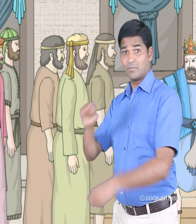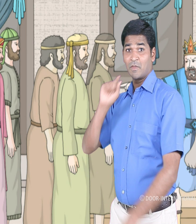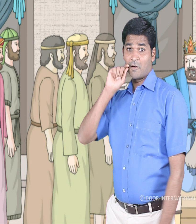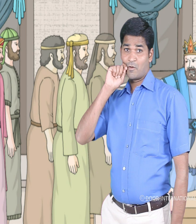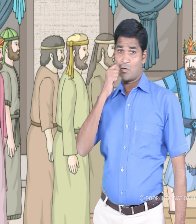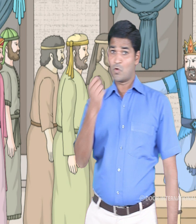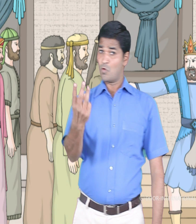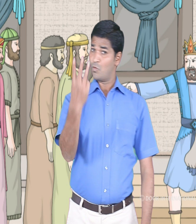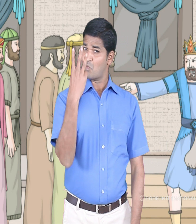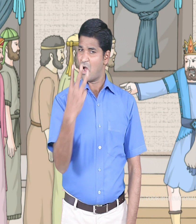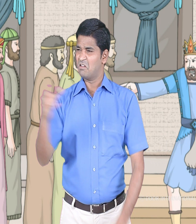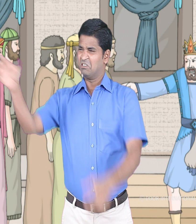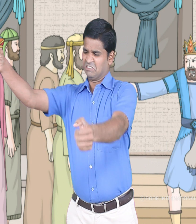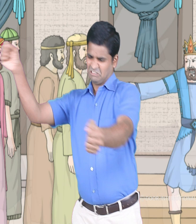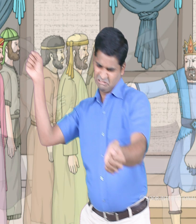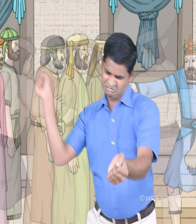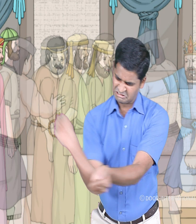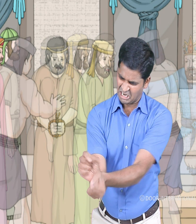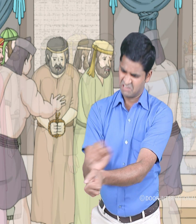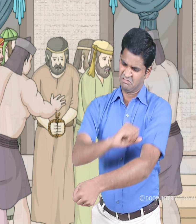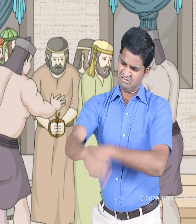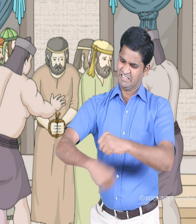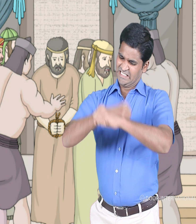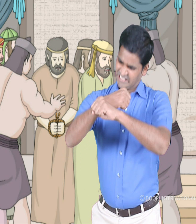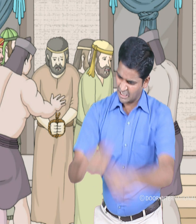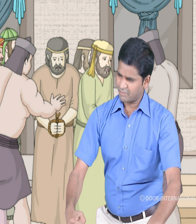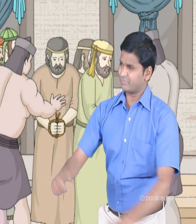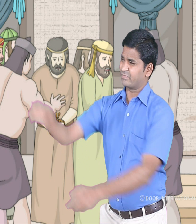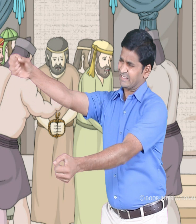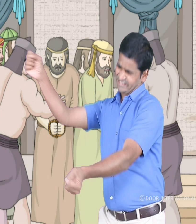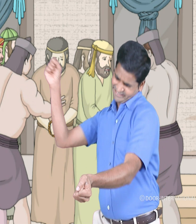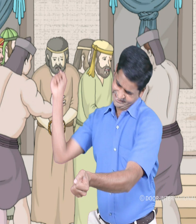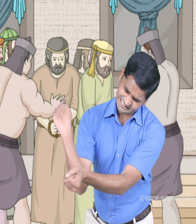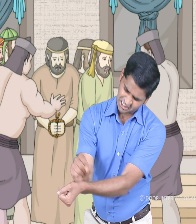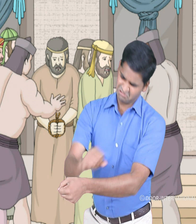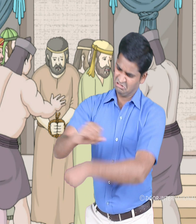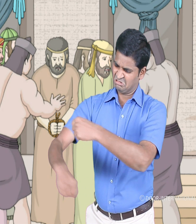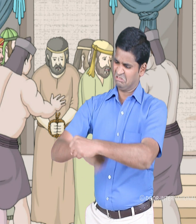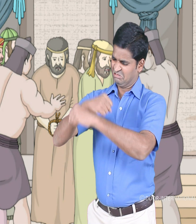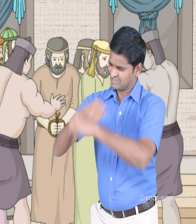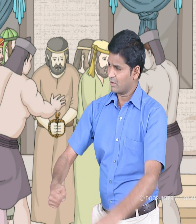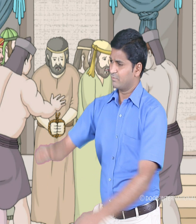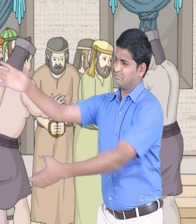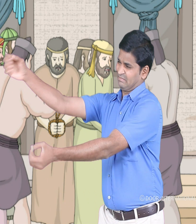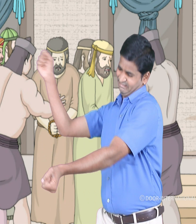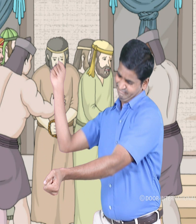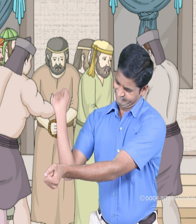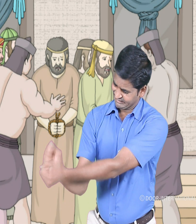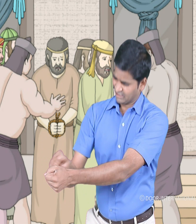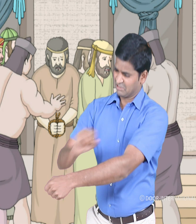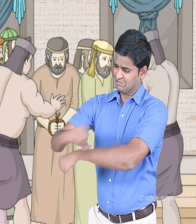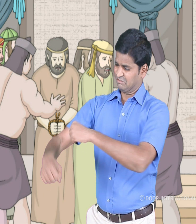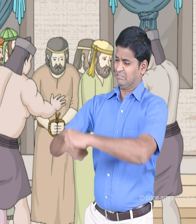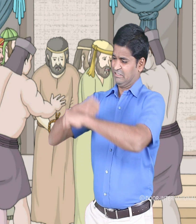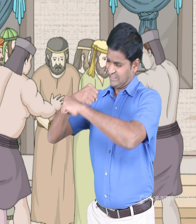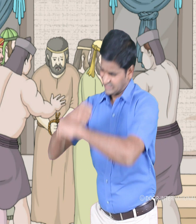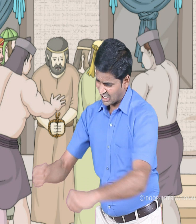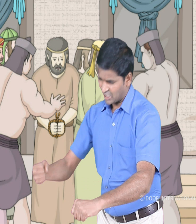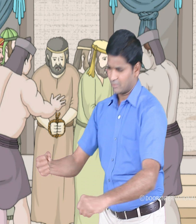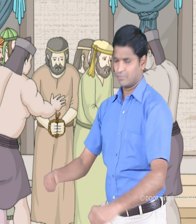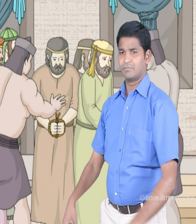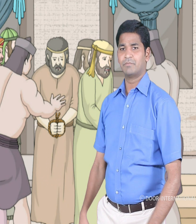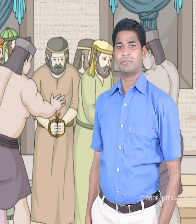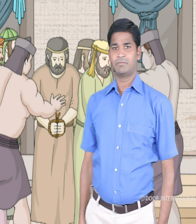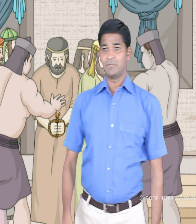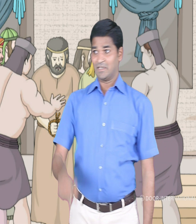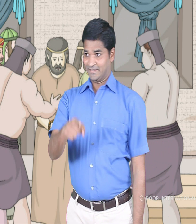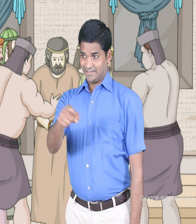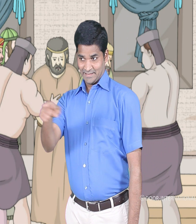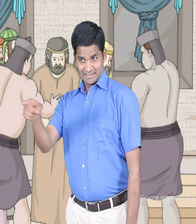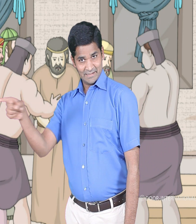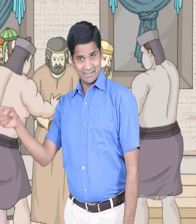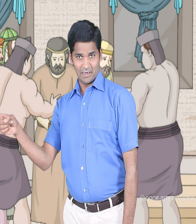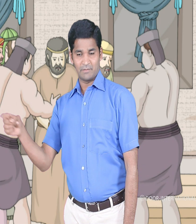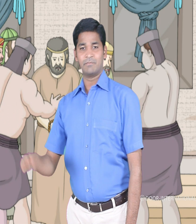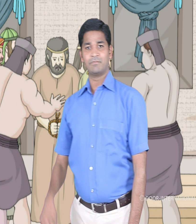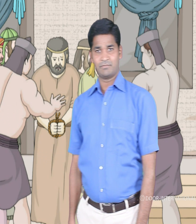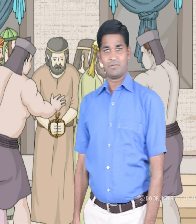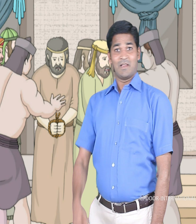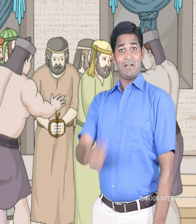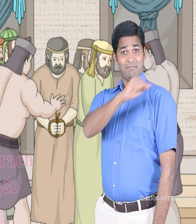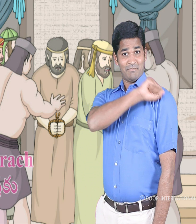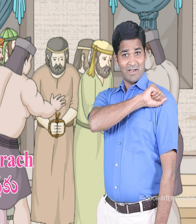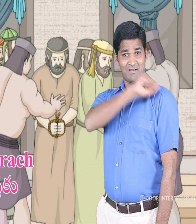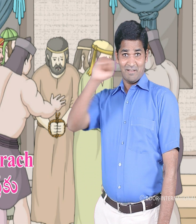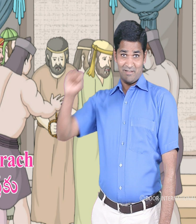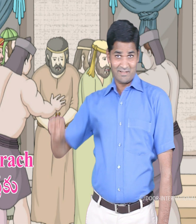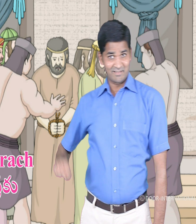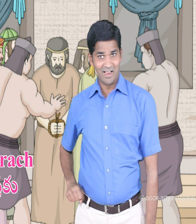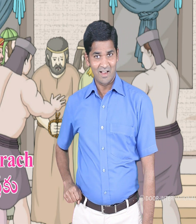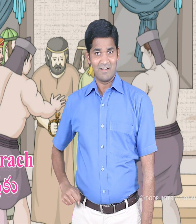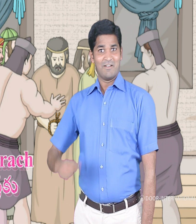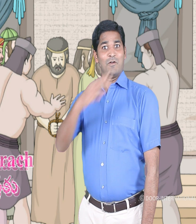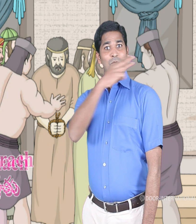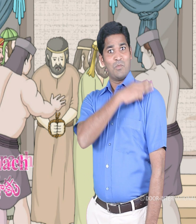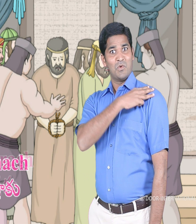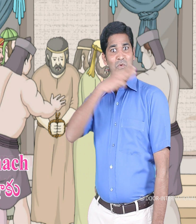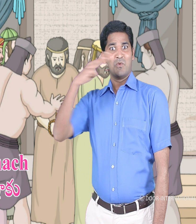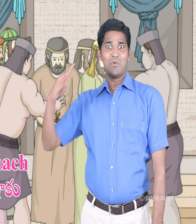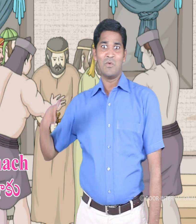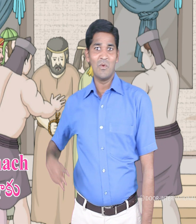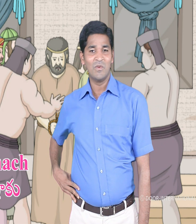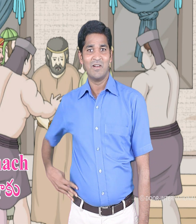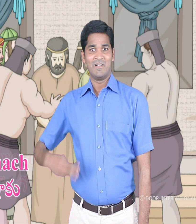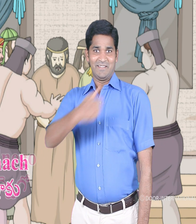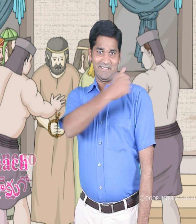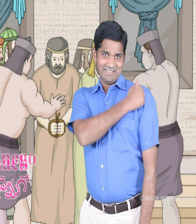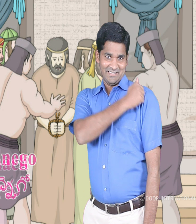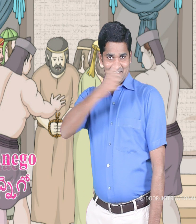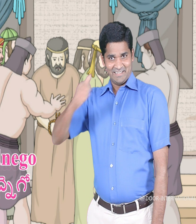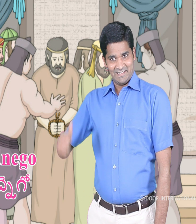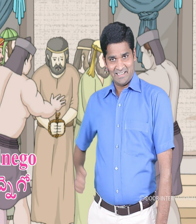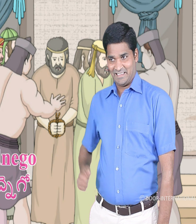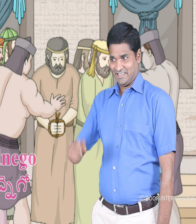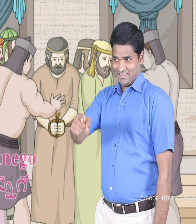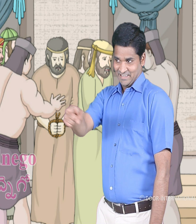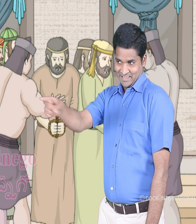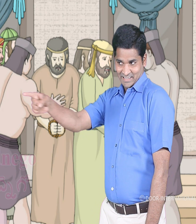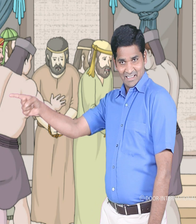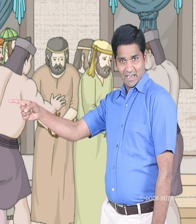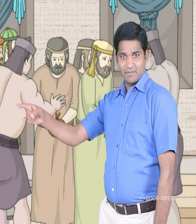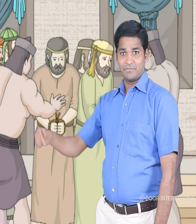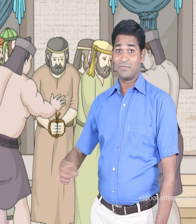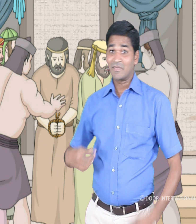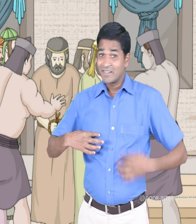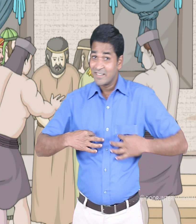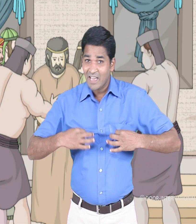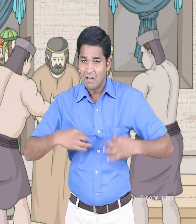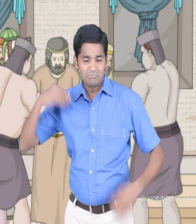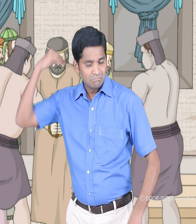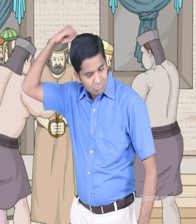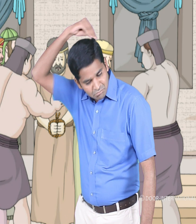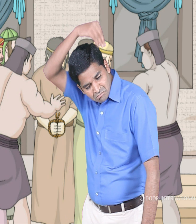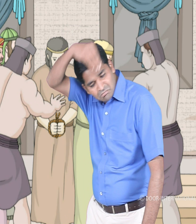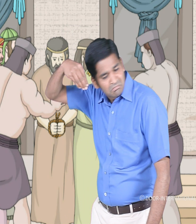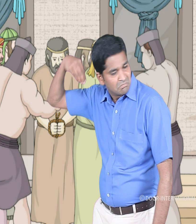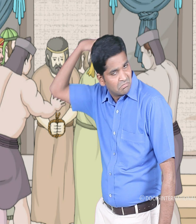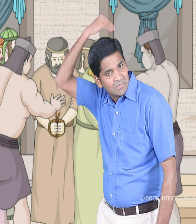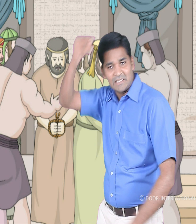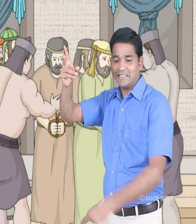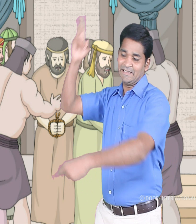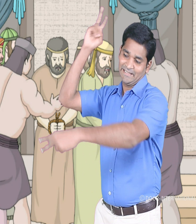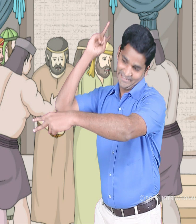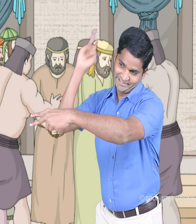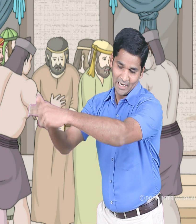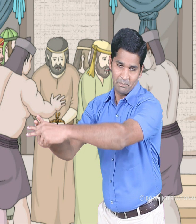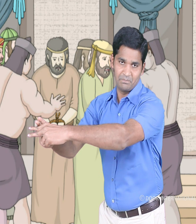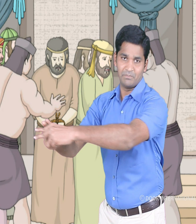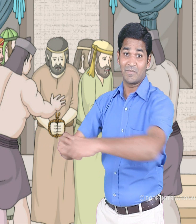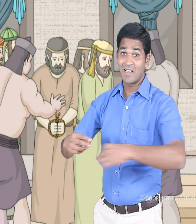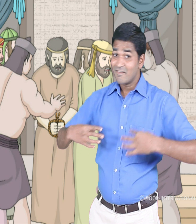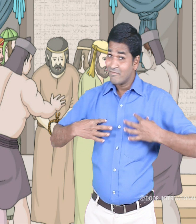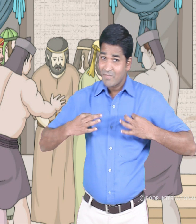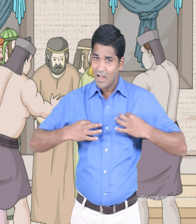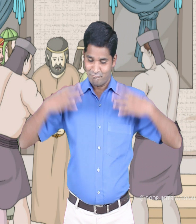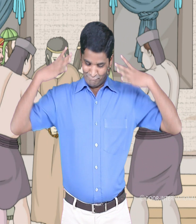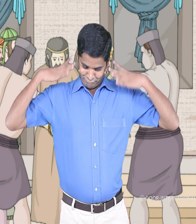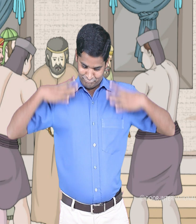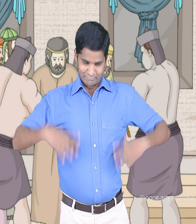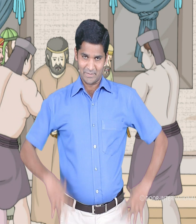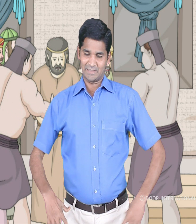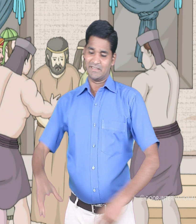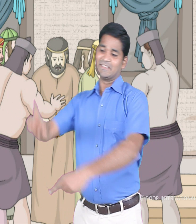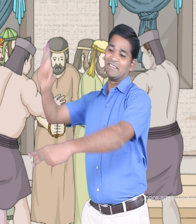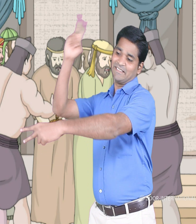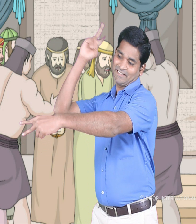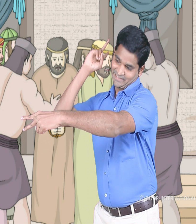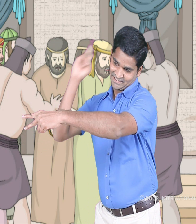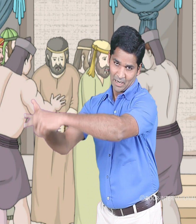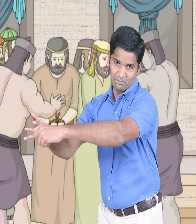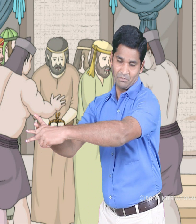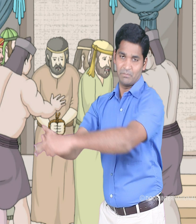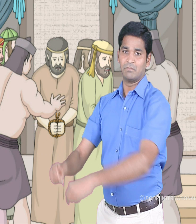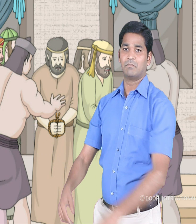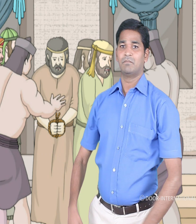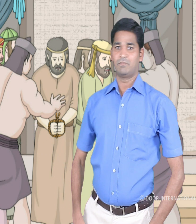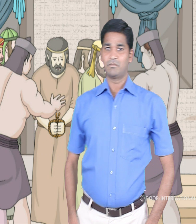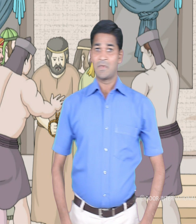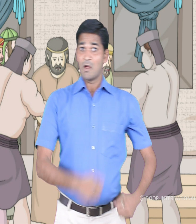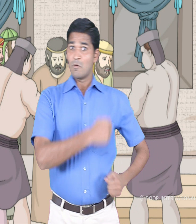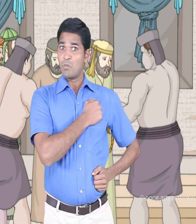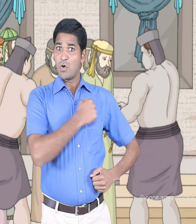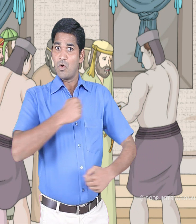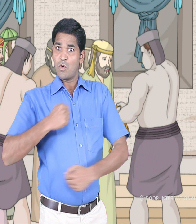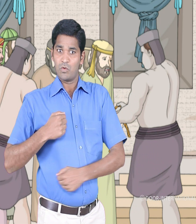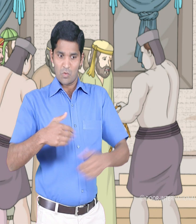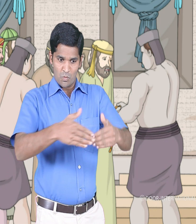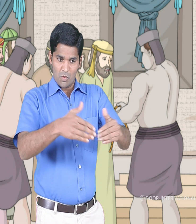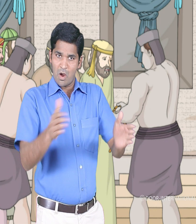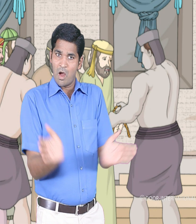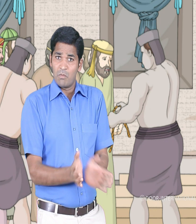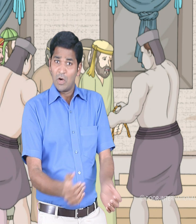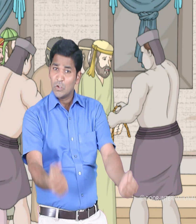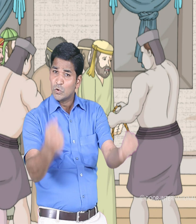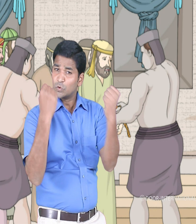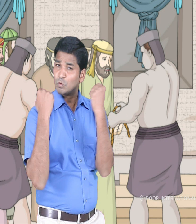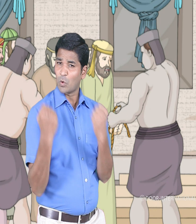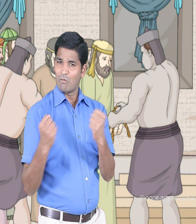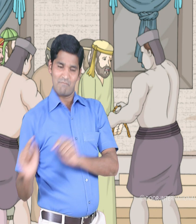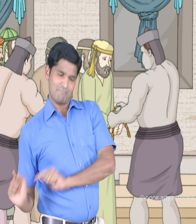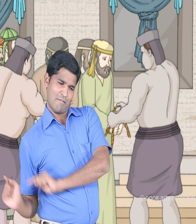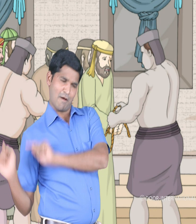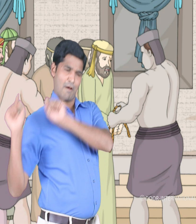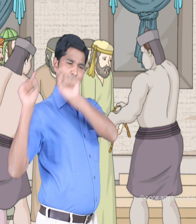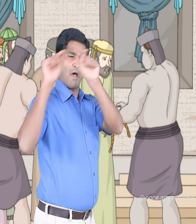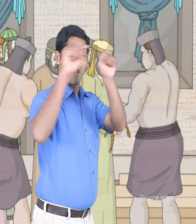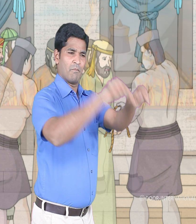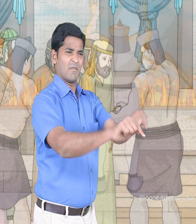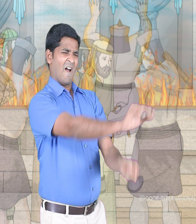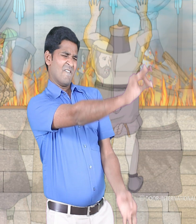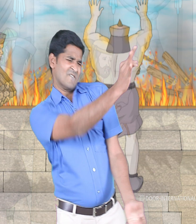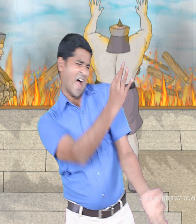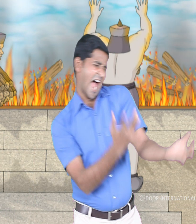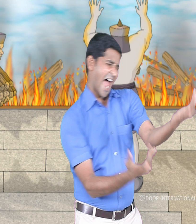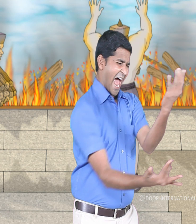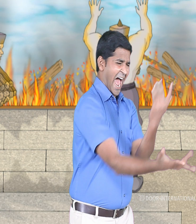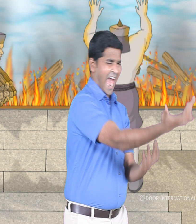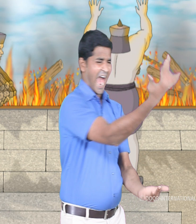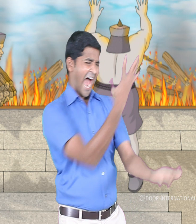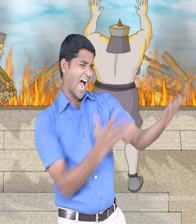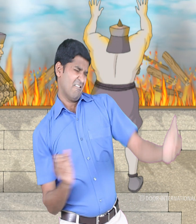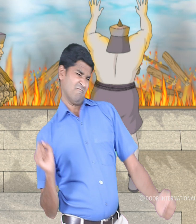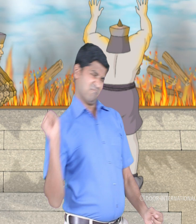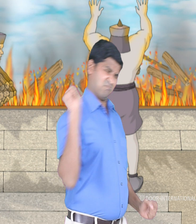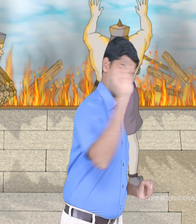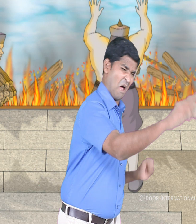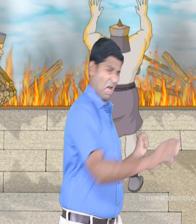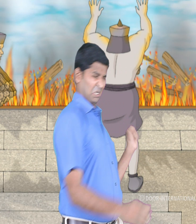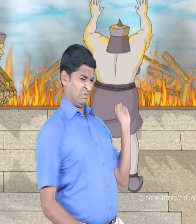So they were tied up, wearing robes, trousers, turbans, and other clothes, and they were thrown into the blazing fiery furnace.